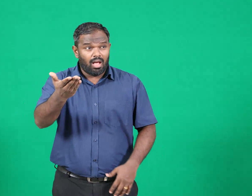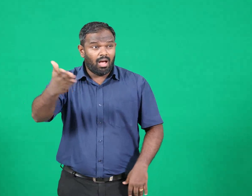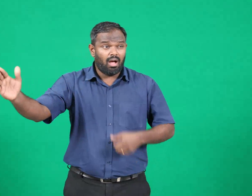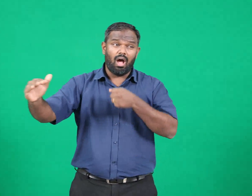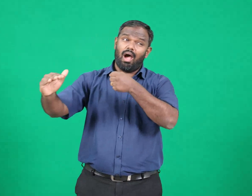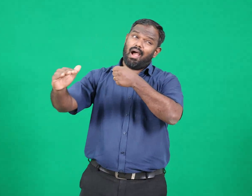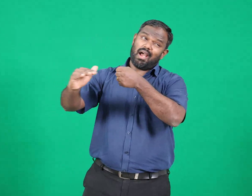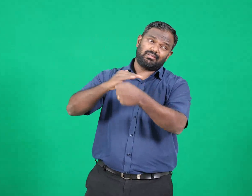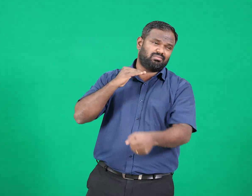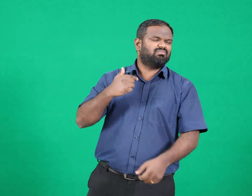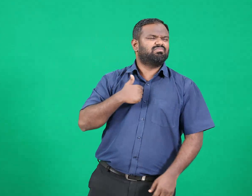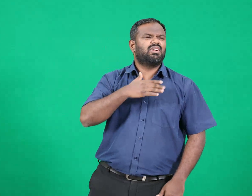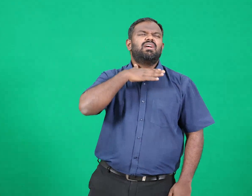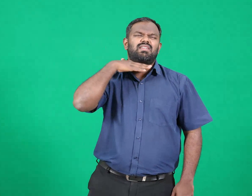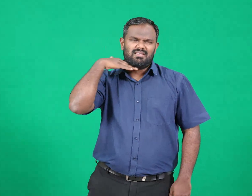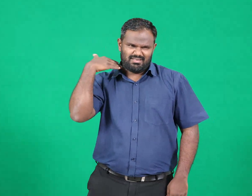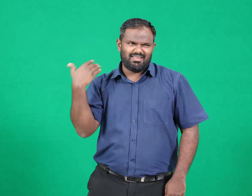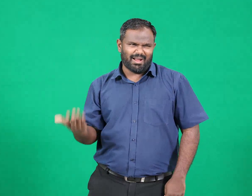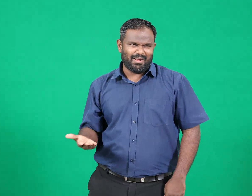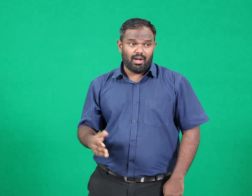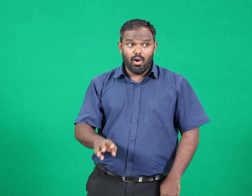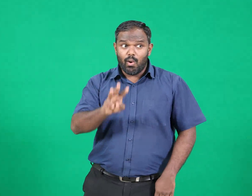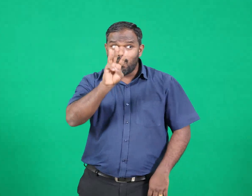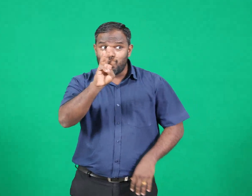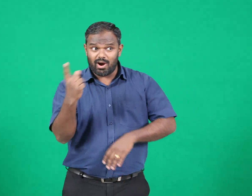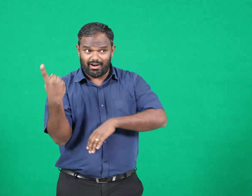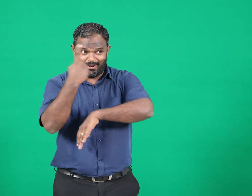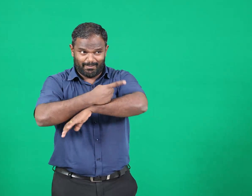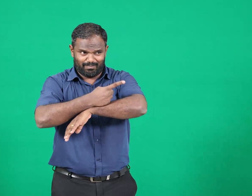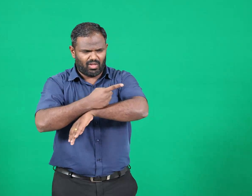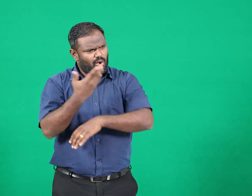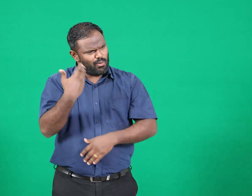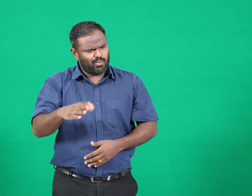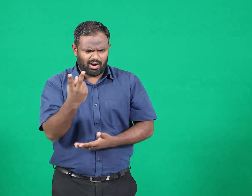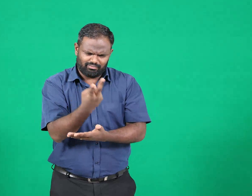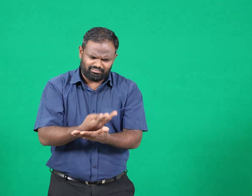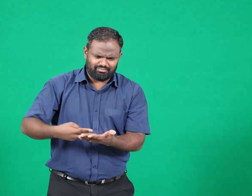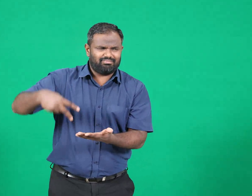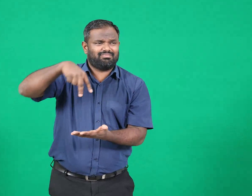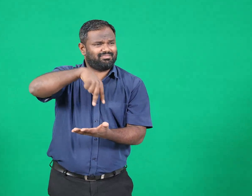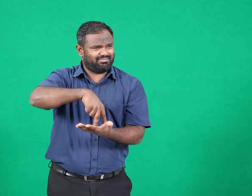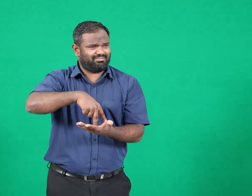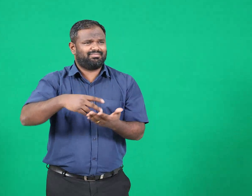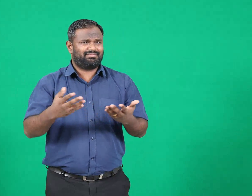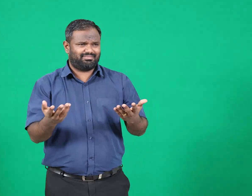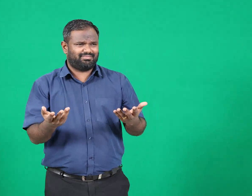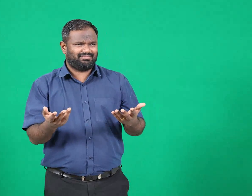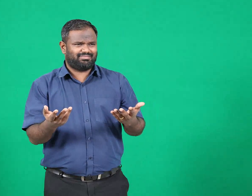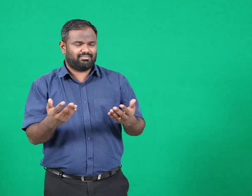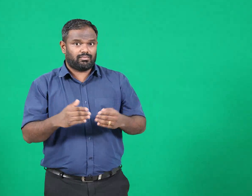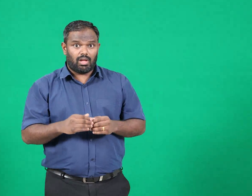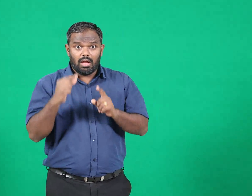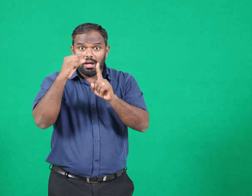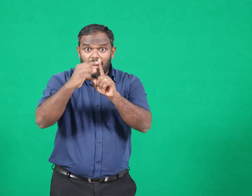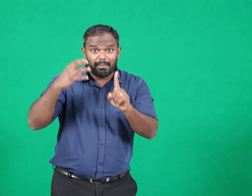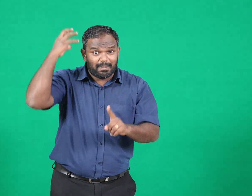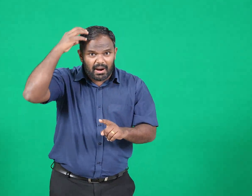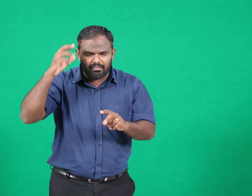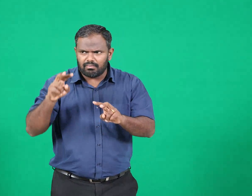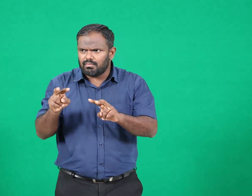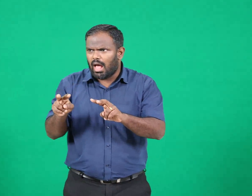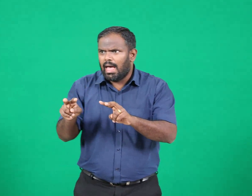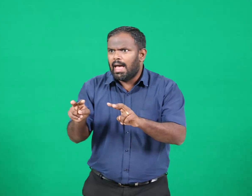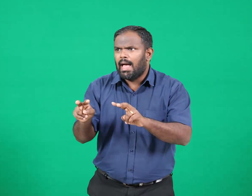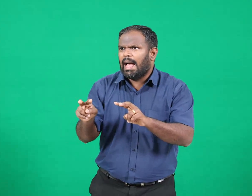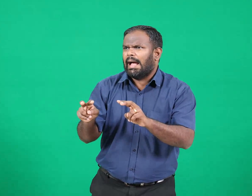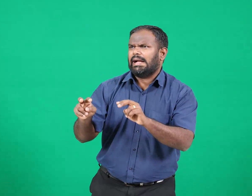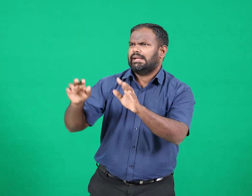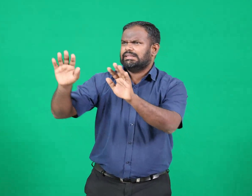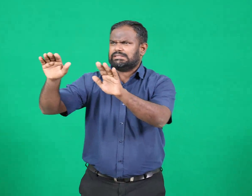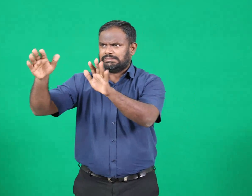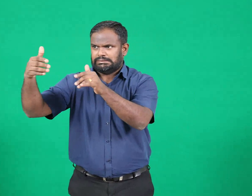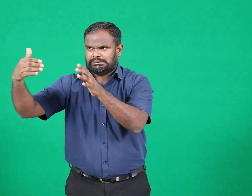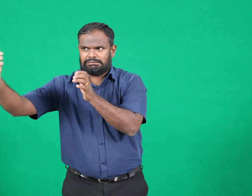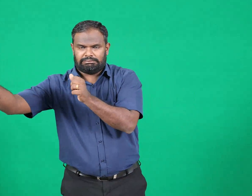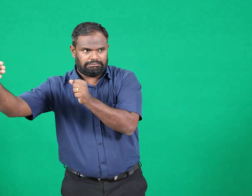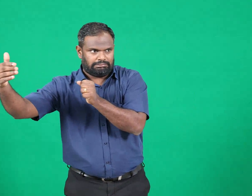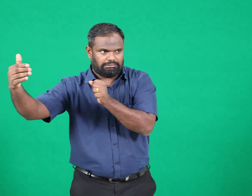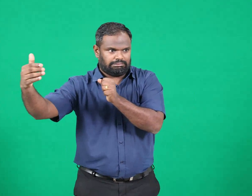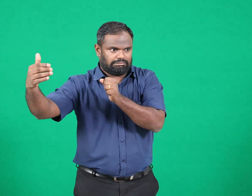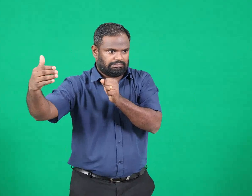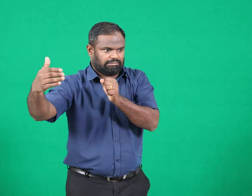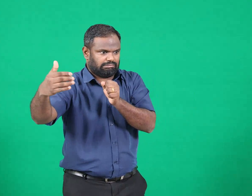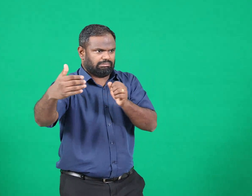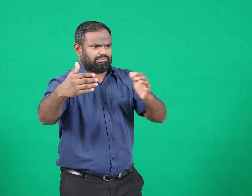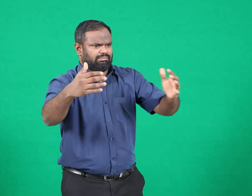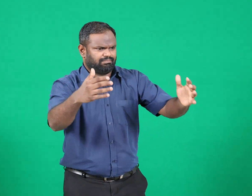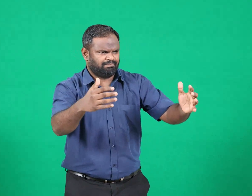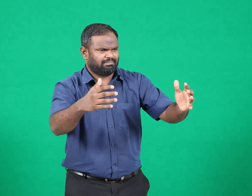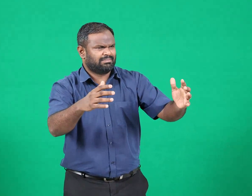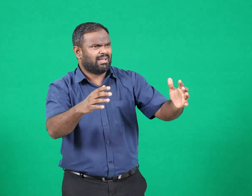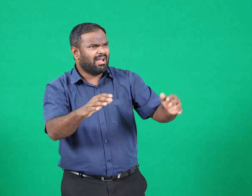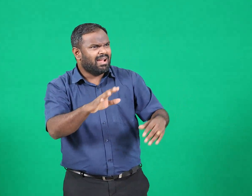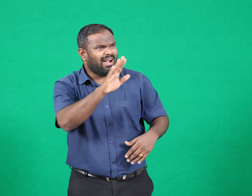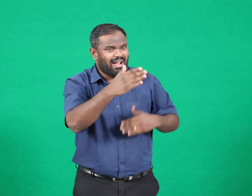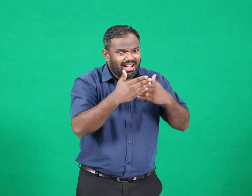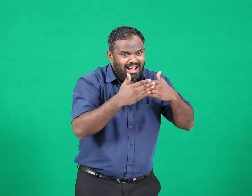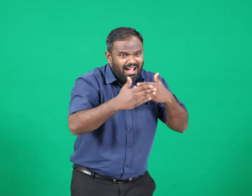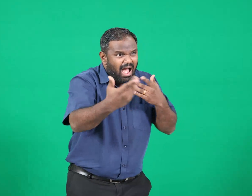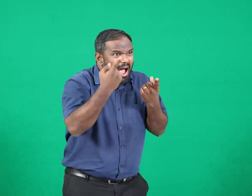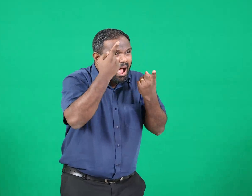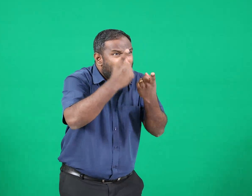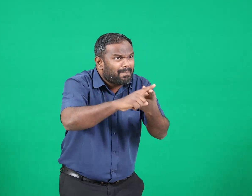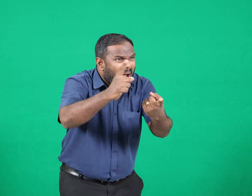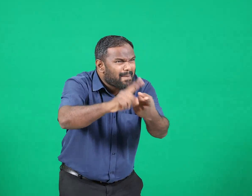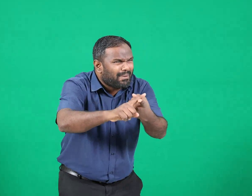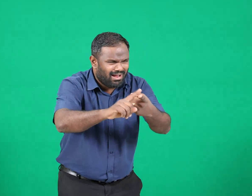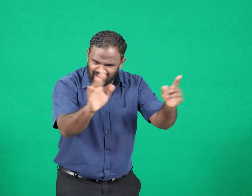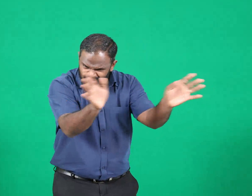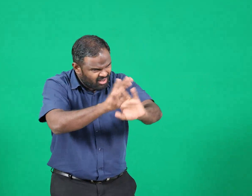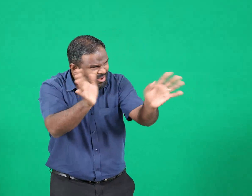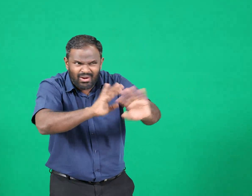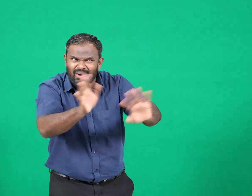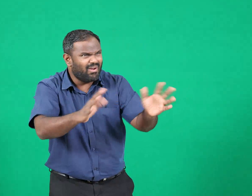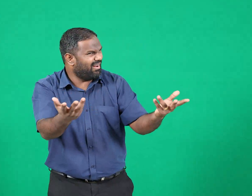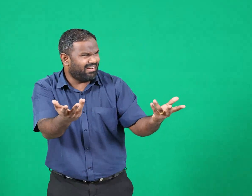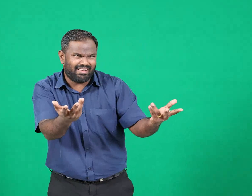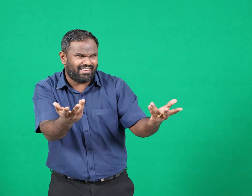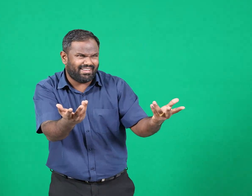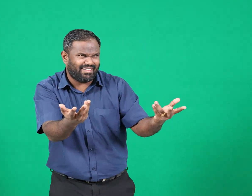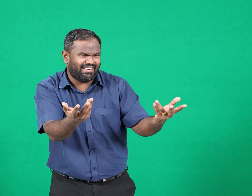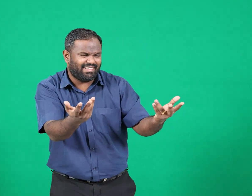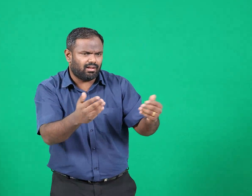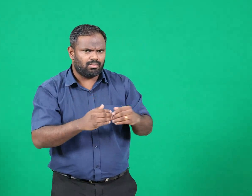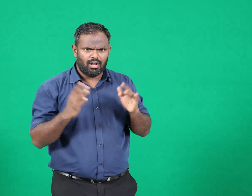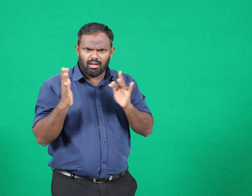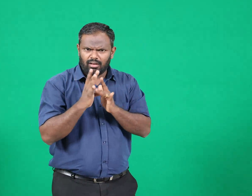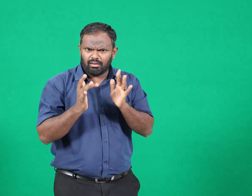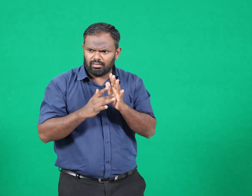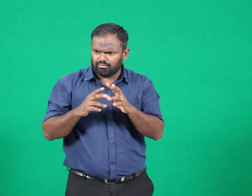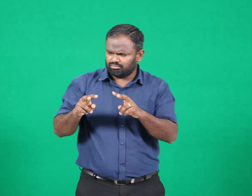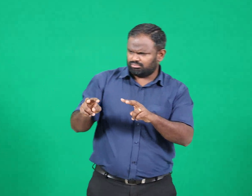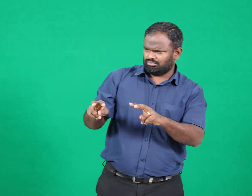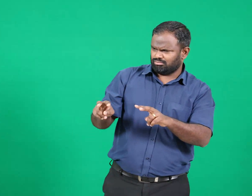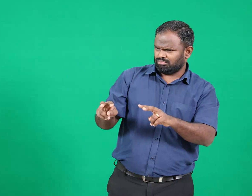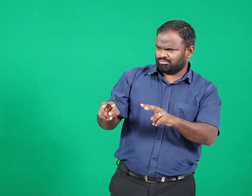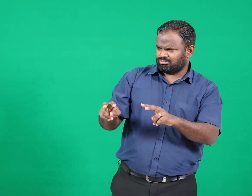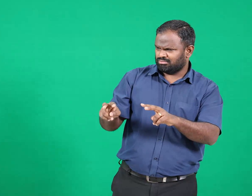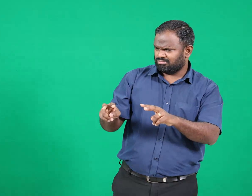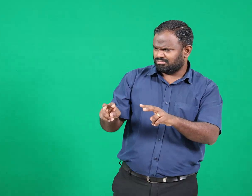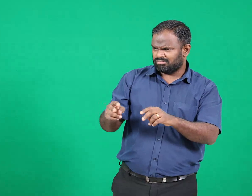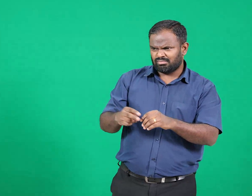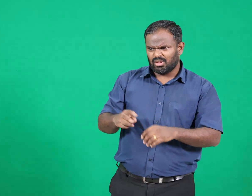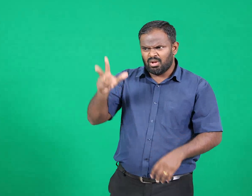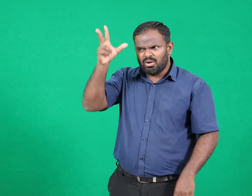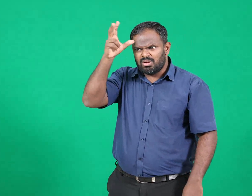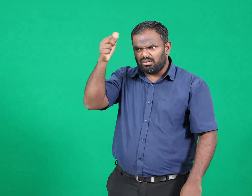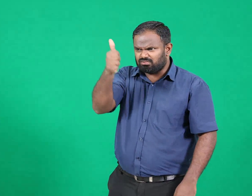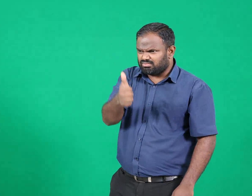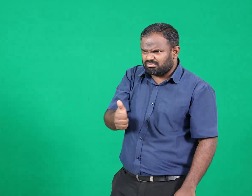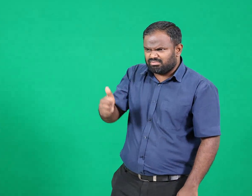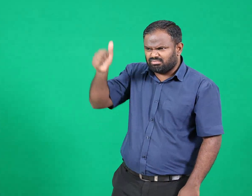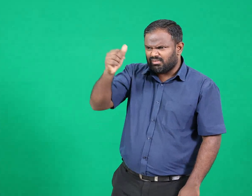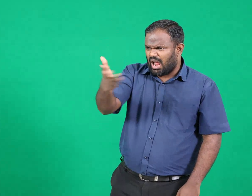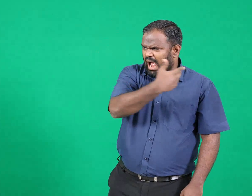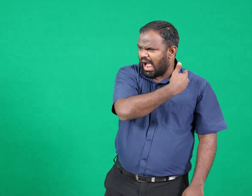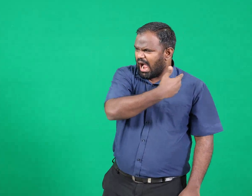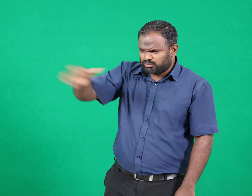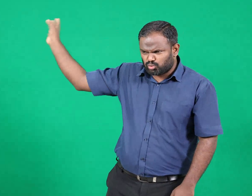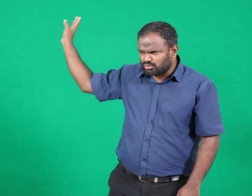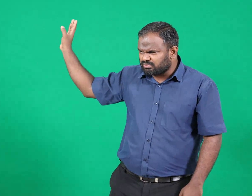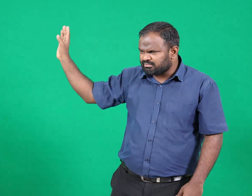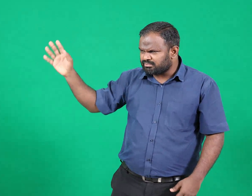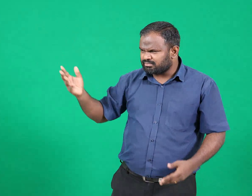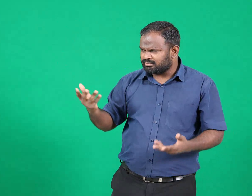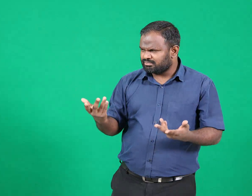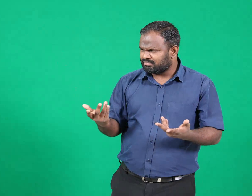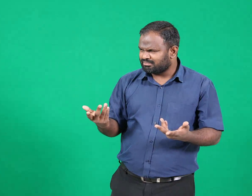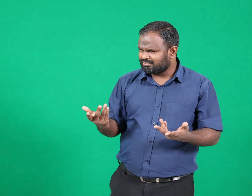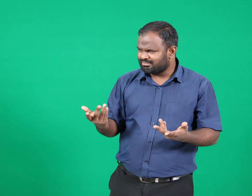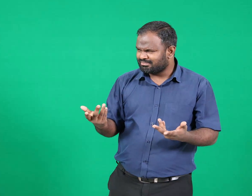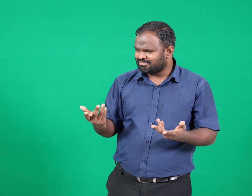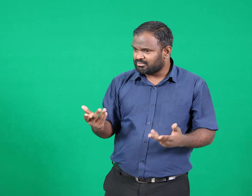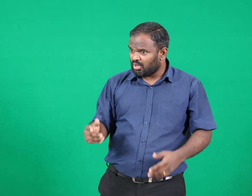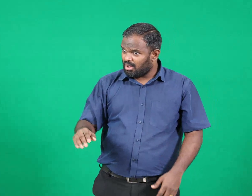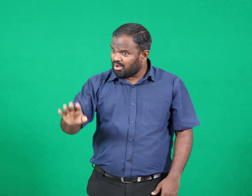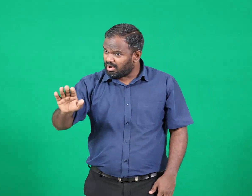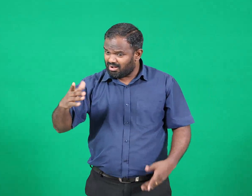Peter took Him aside and began to rebuke Him. " Far be it from You, Lord!" he said. " This shall never happen to You!"